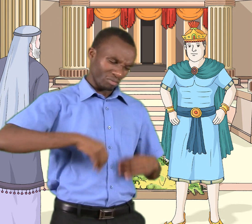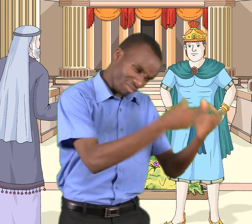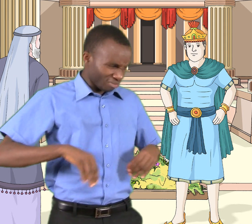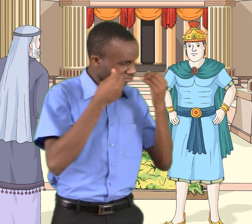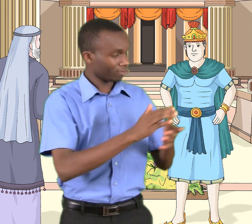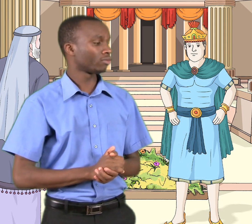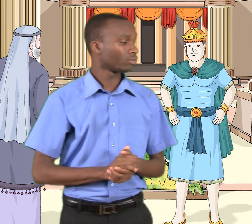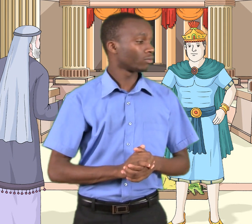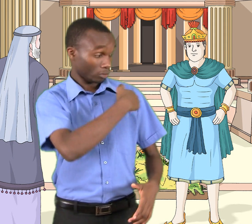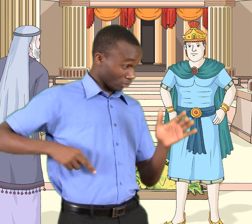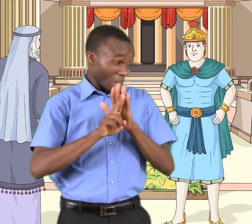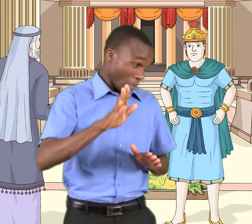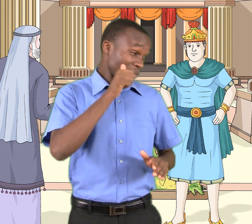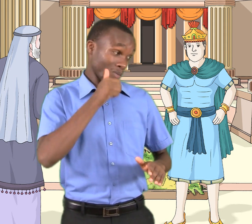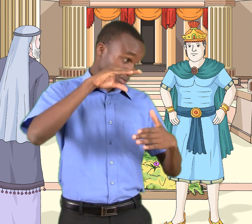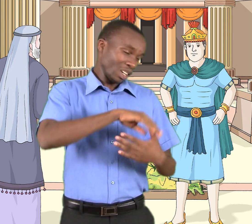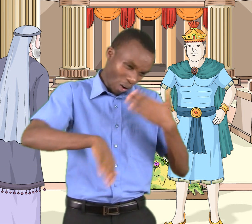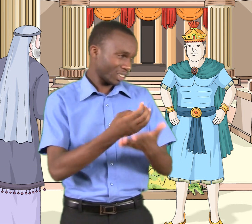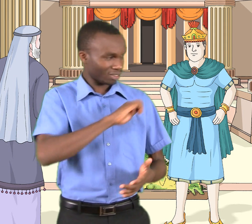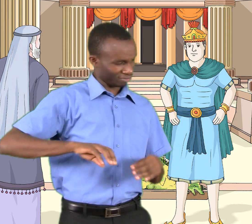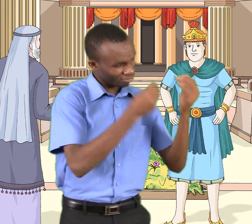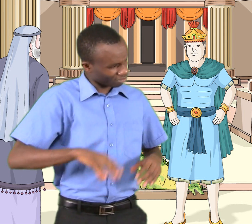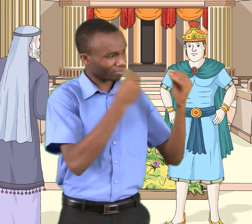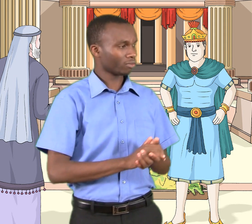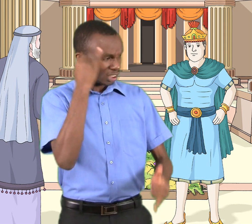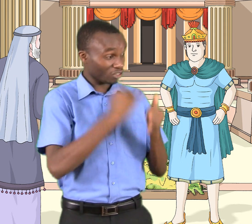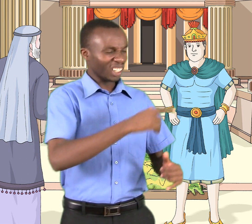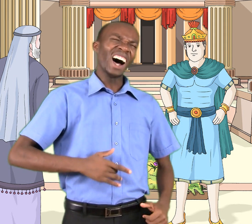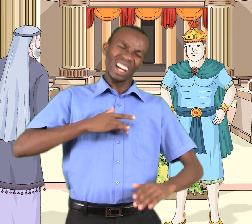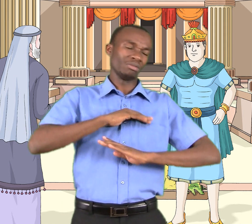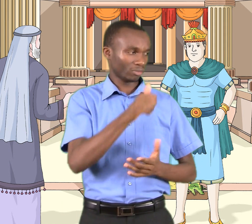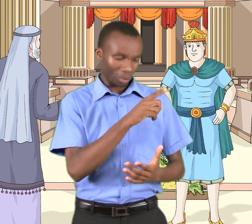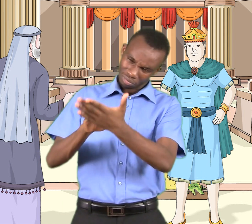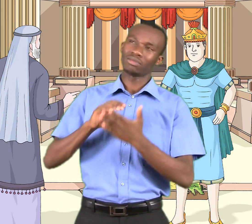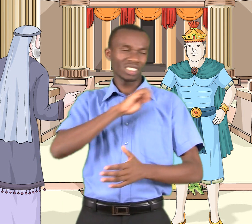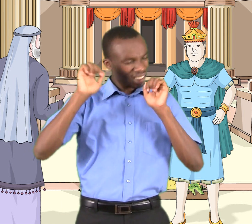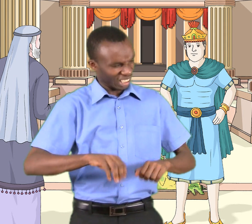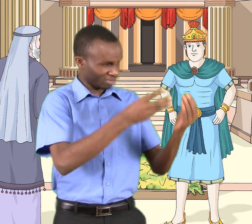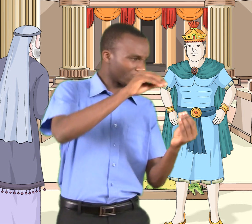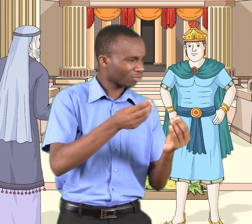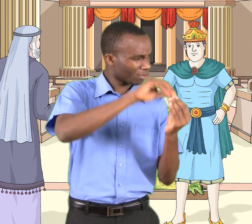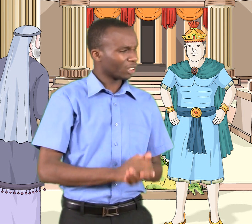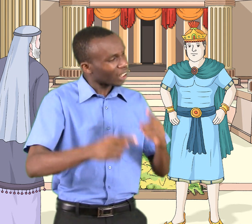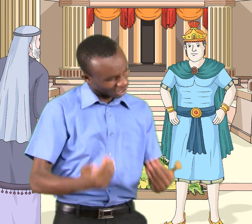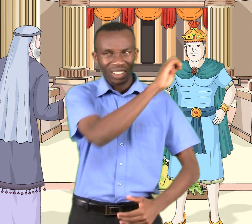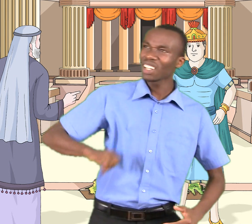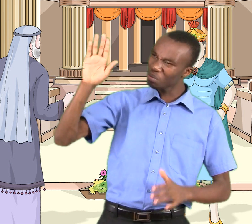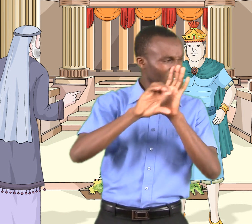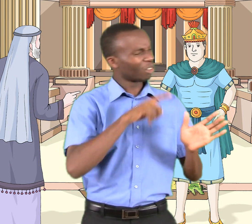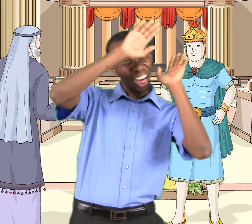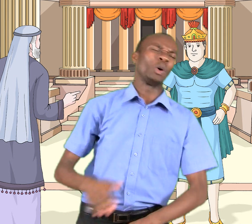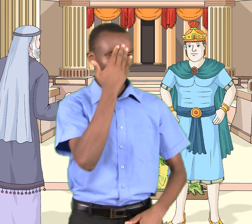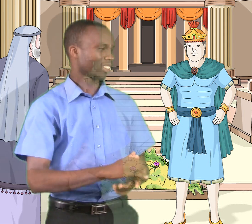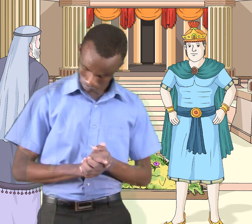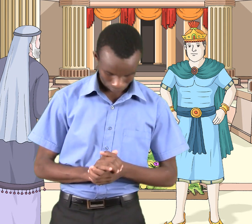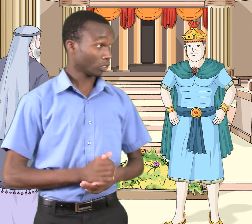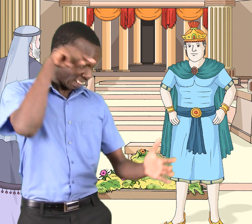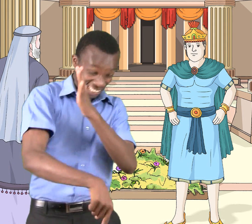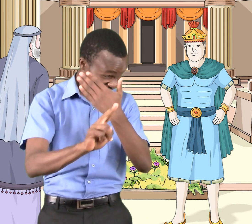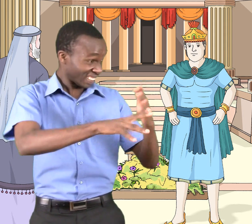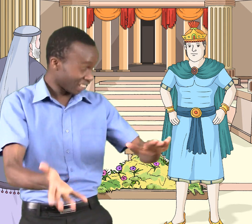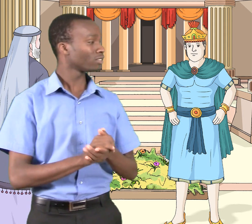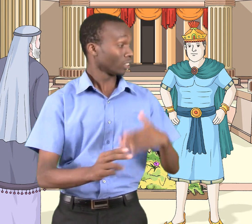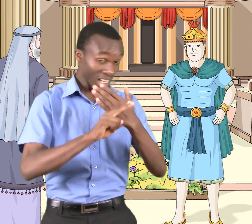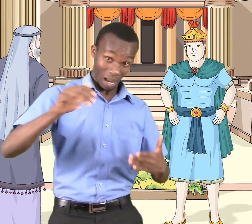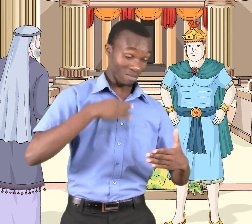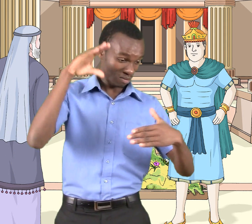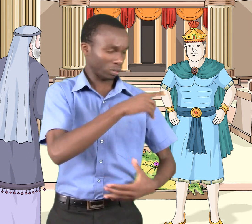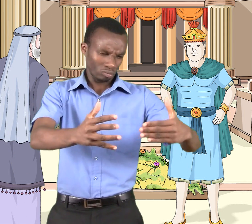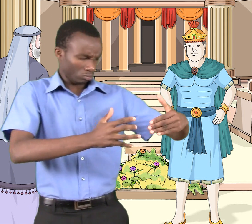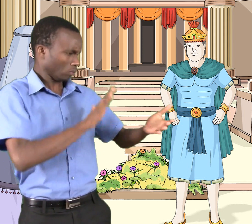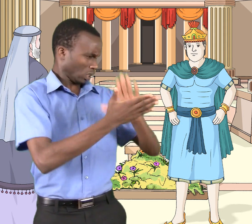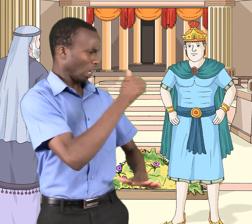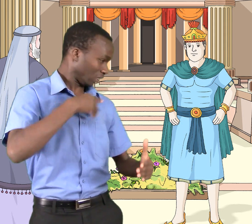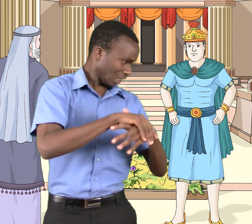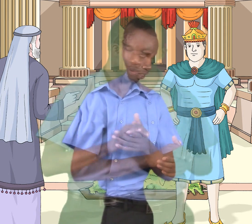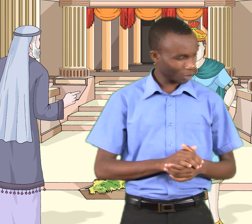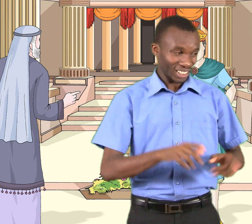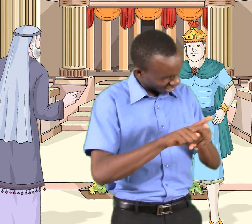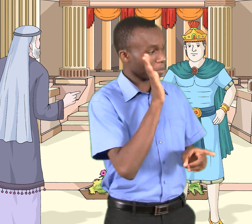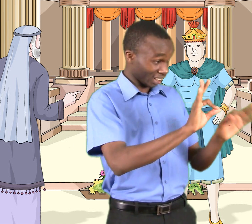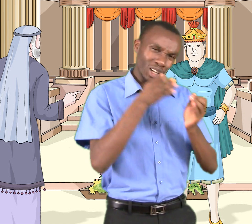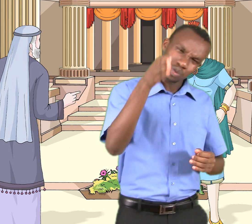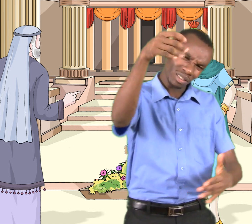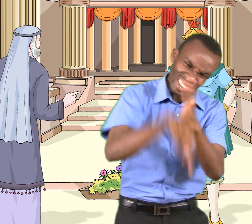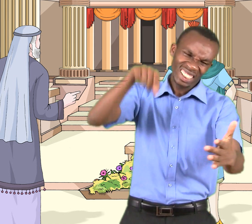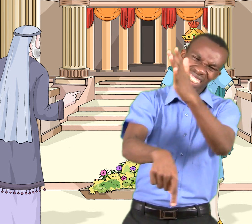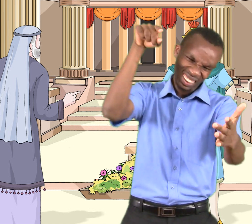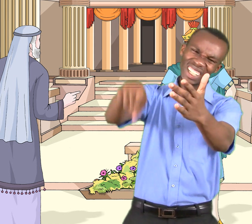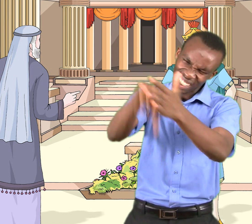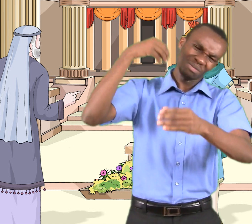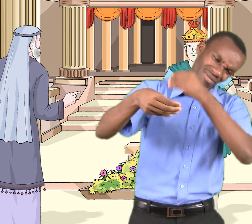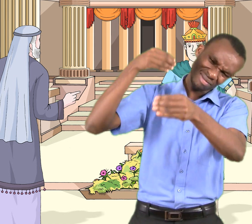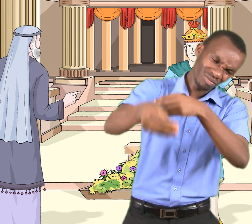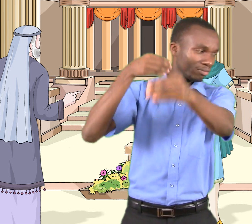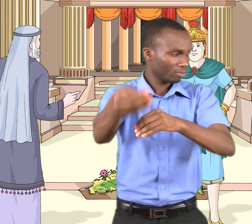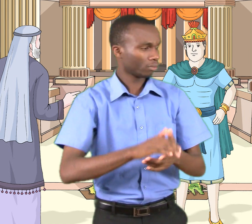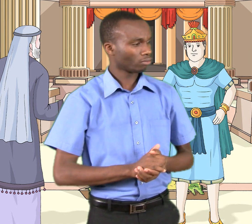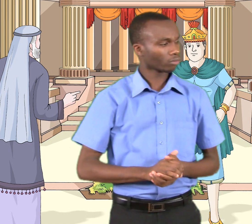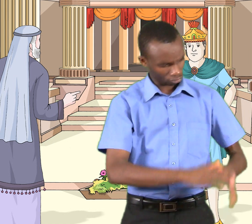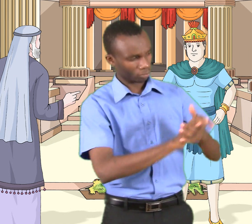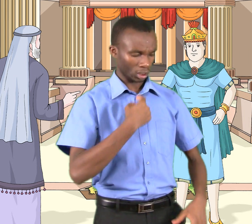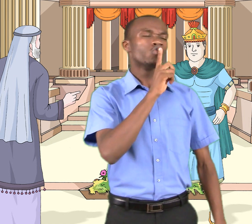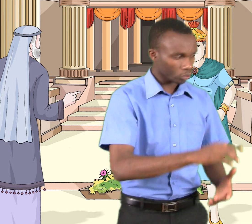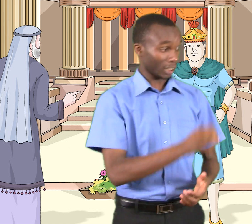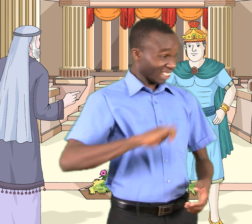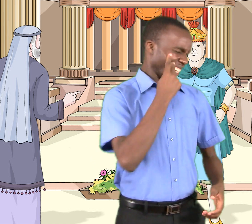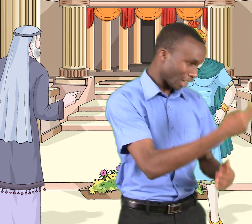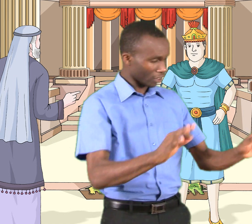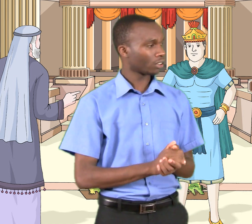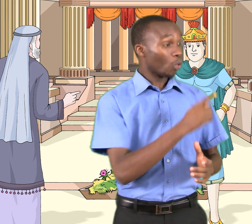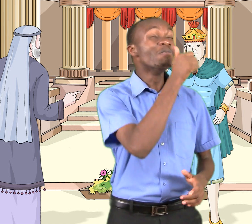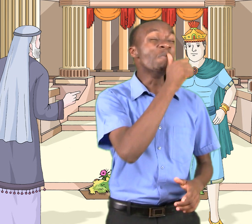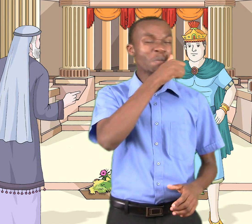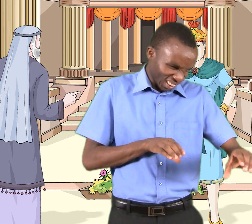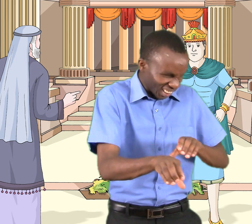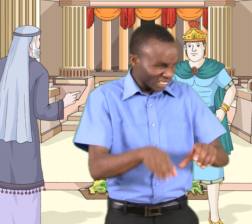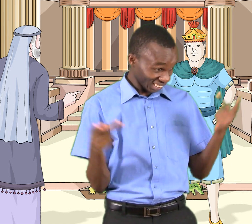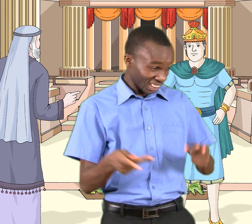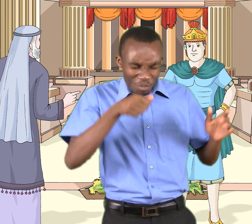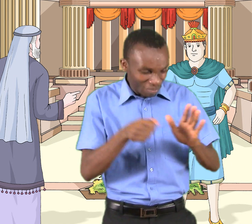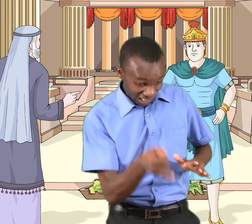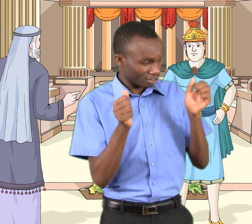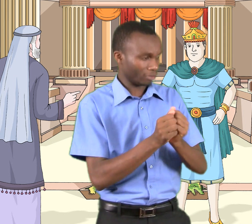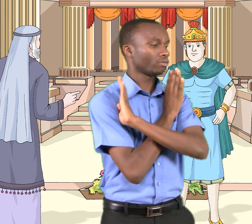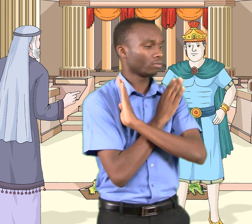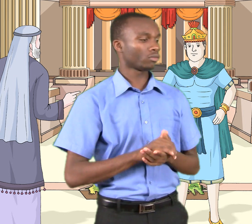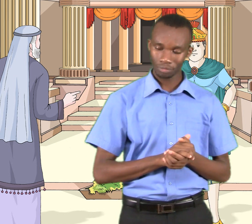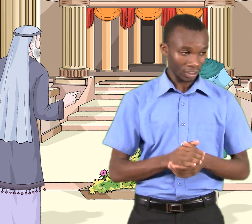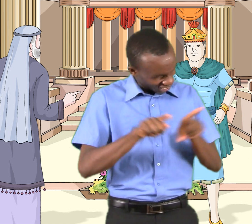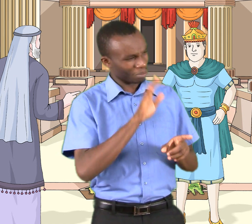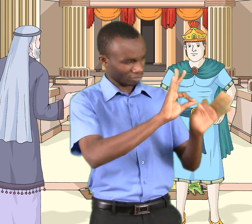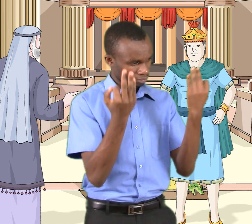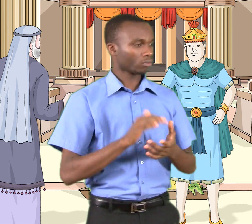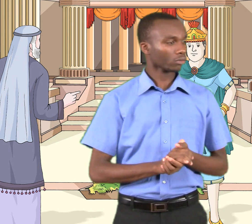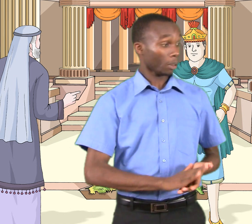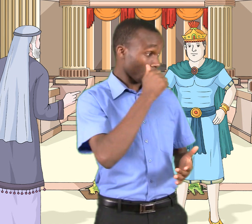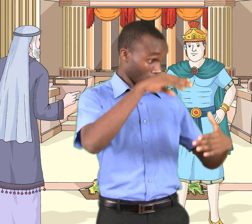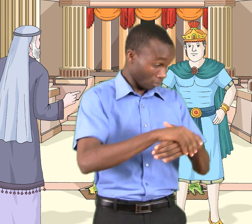Why then have you despised the command of the LORD by doing evil in His sight? You put Uriah the Hittite to the sword and took his wife as your own, for you have slain him with the sword of the Ammonites. Now, therefore, the sword will never depart from your house, because you have despised Me and have taken the wife of Uriah the Hittite to be your own.’